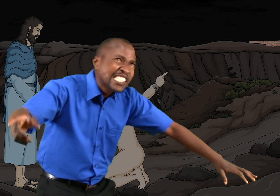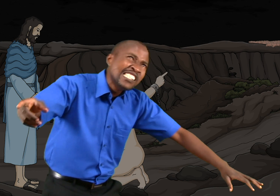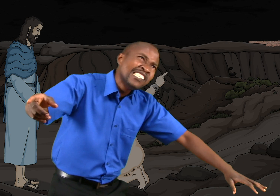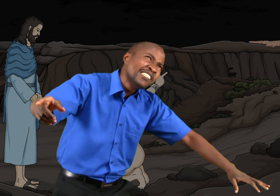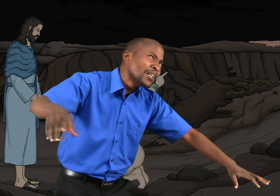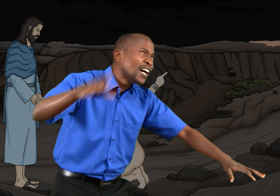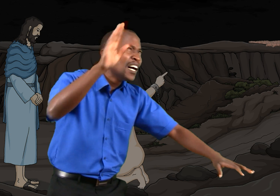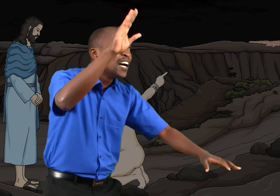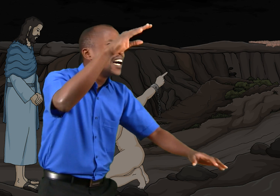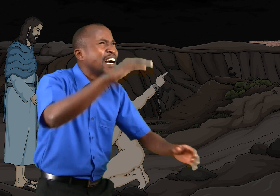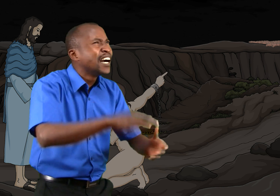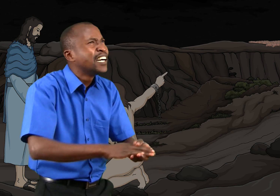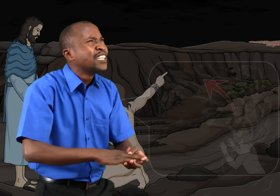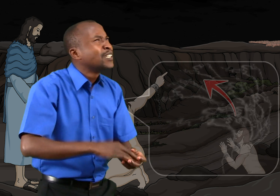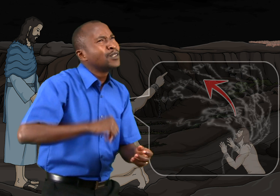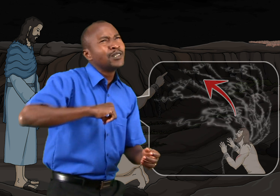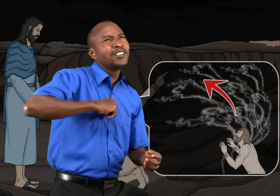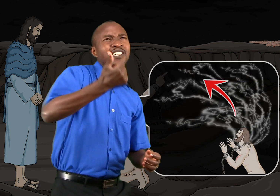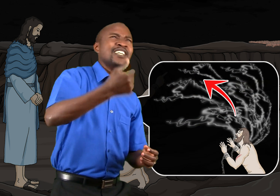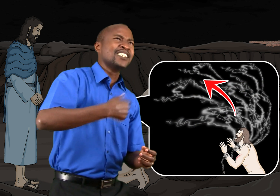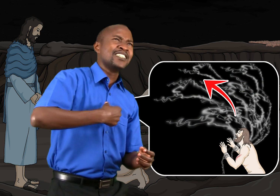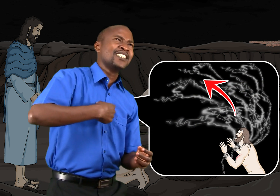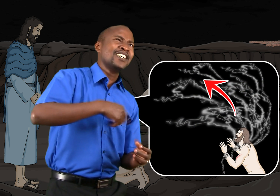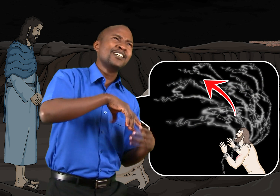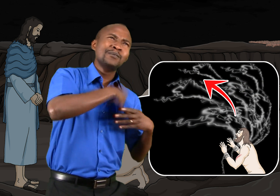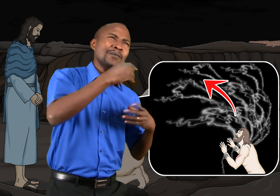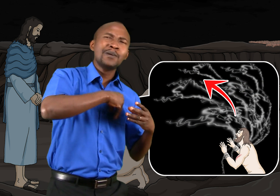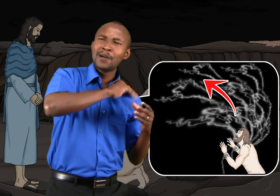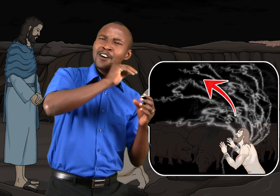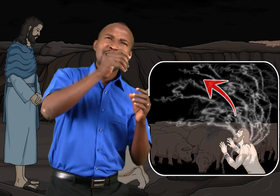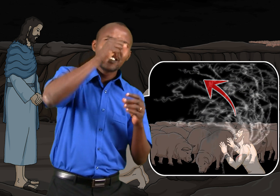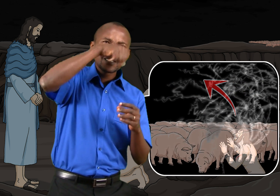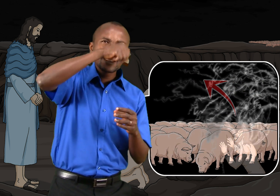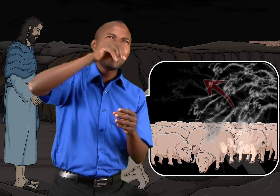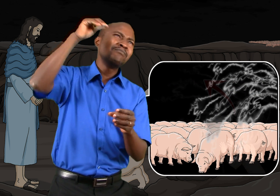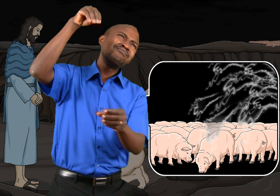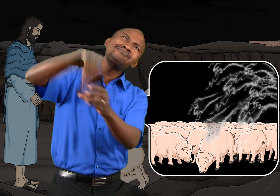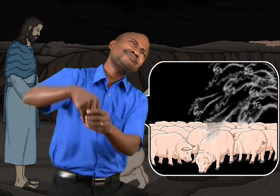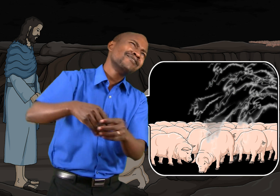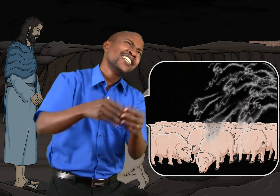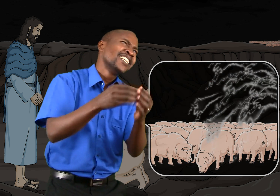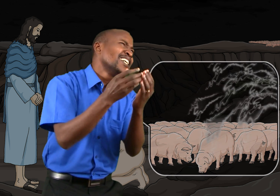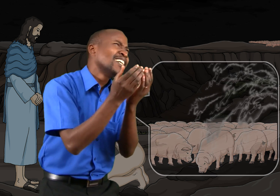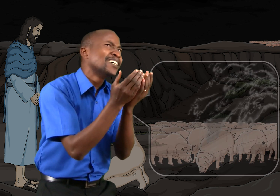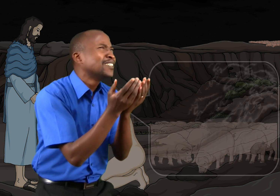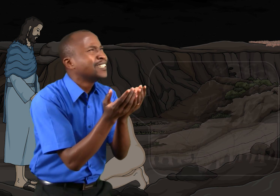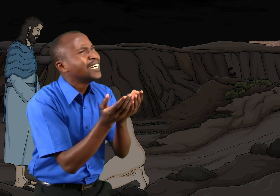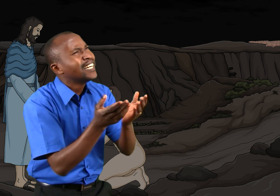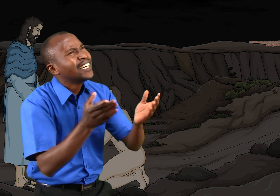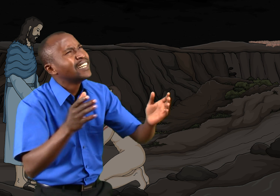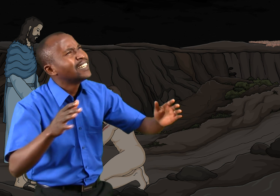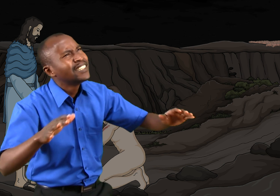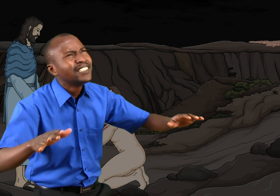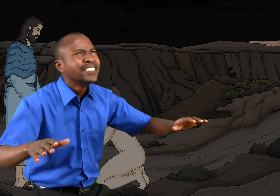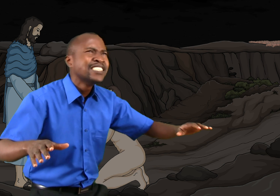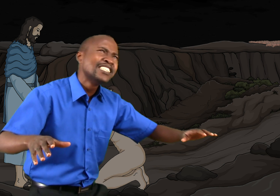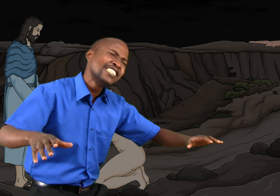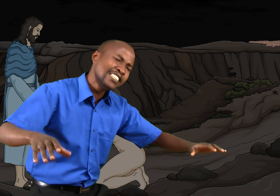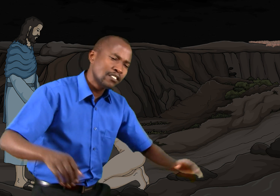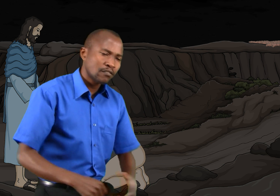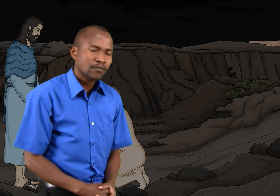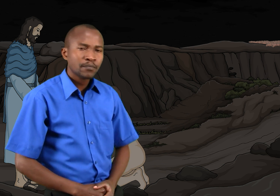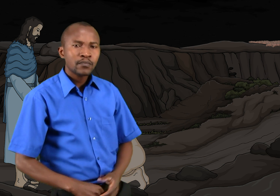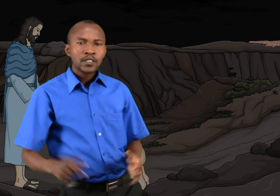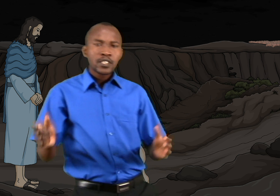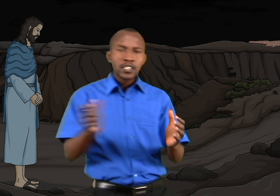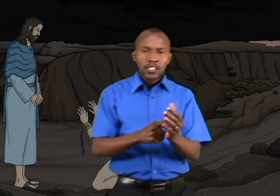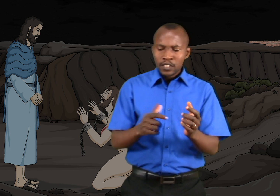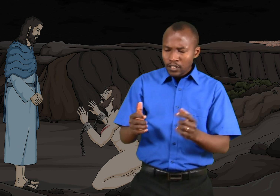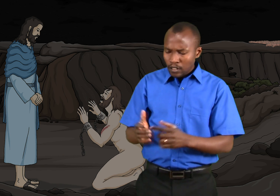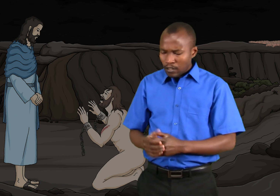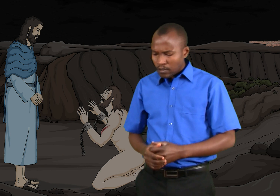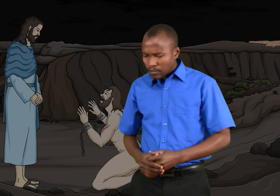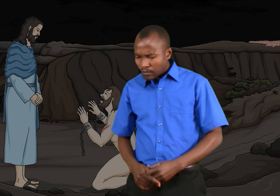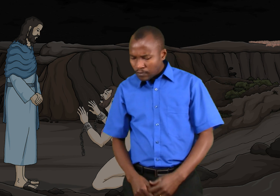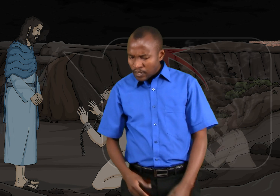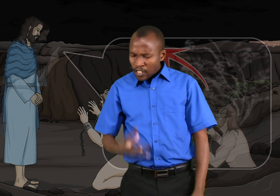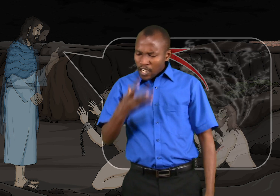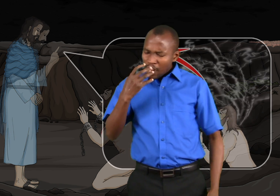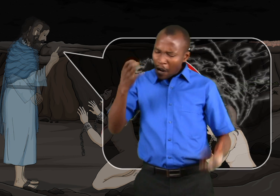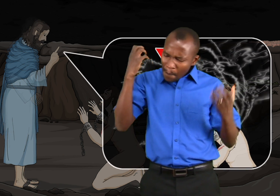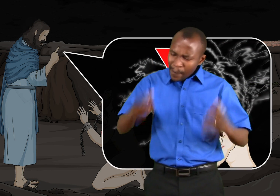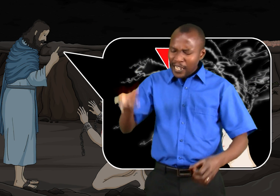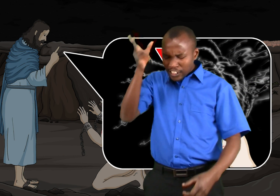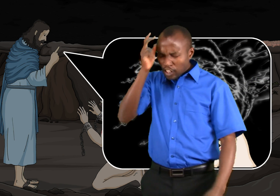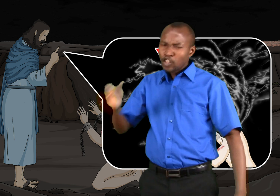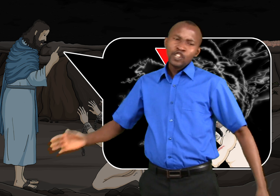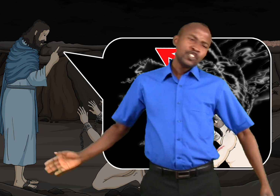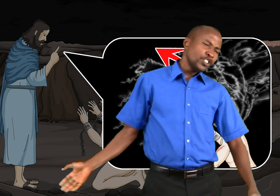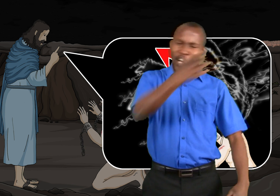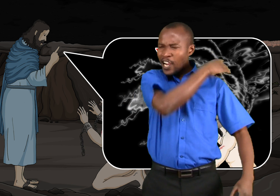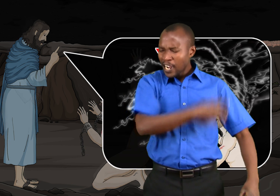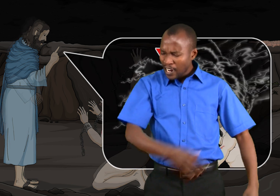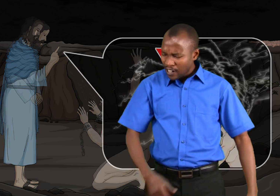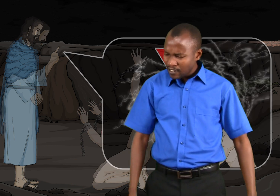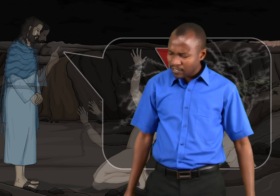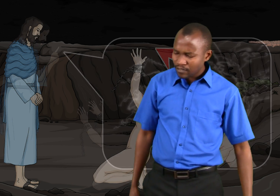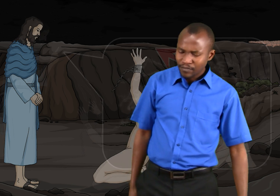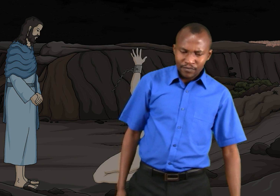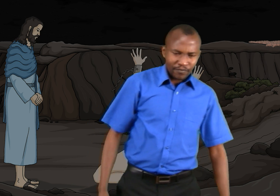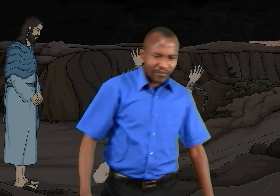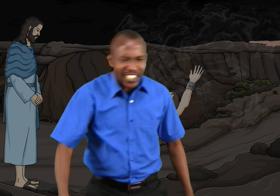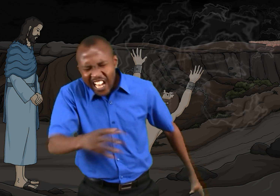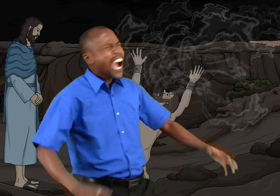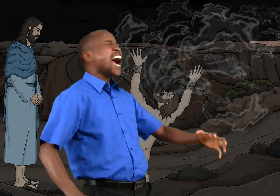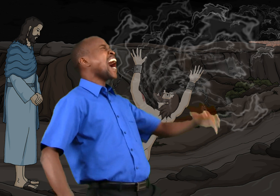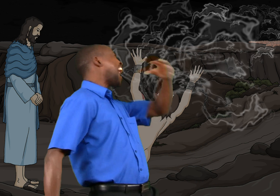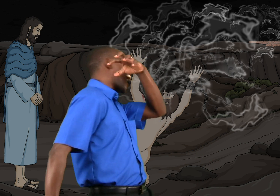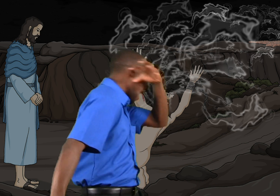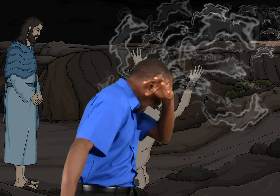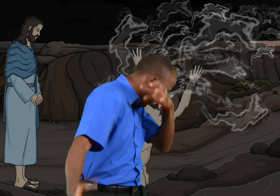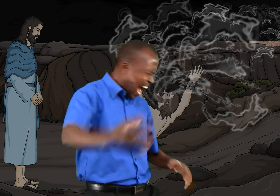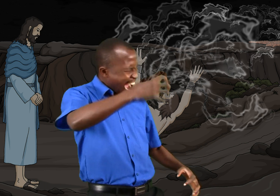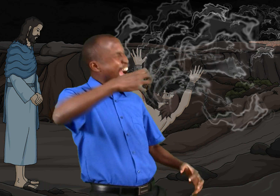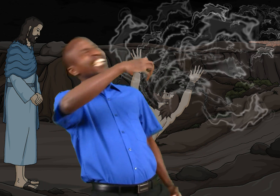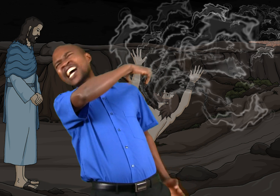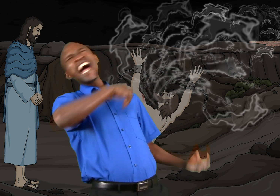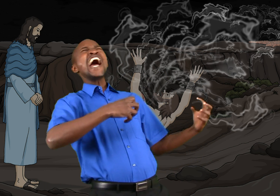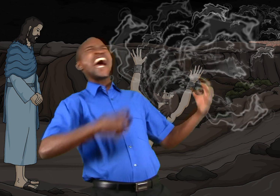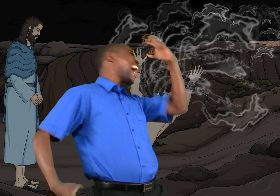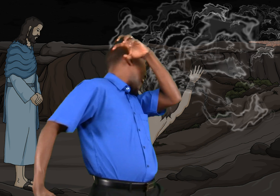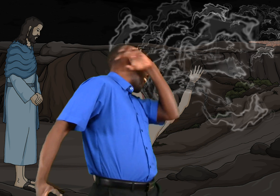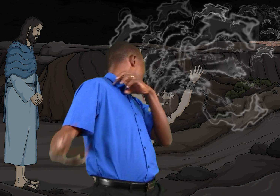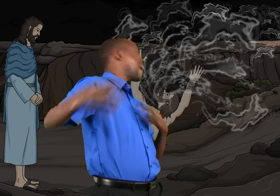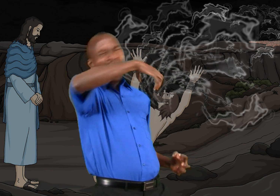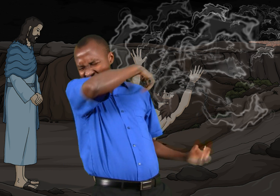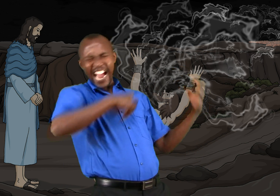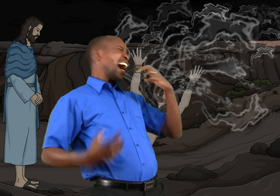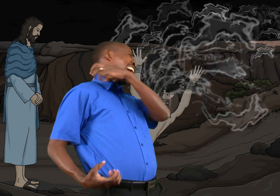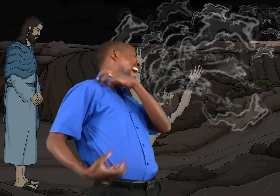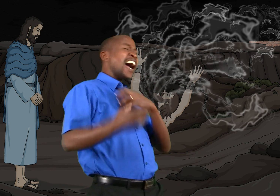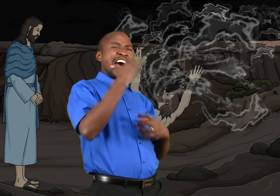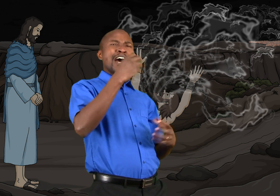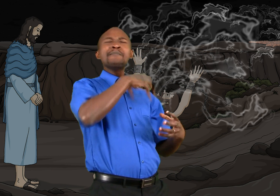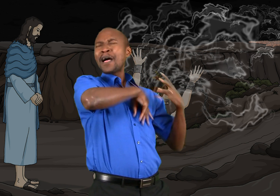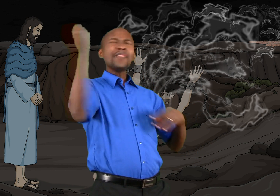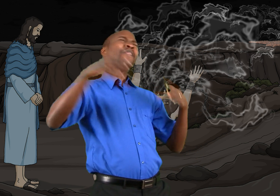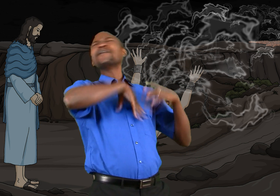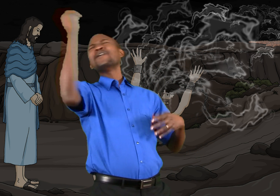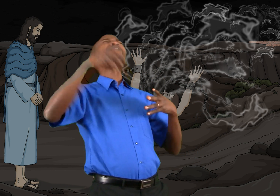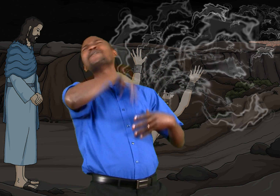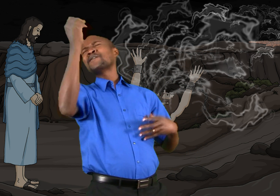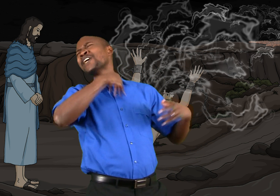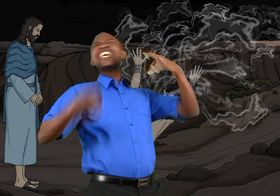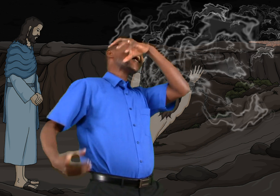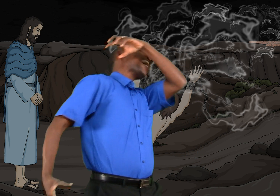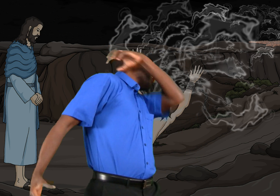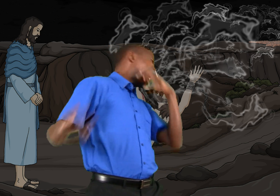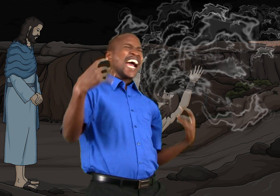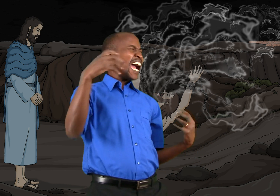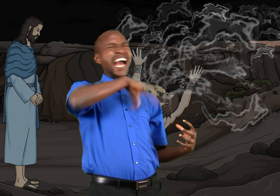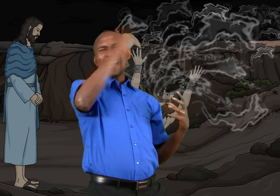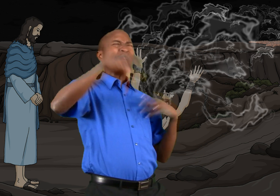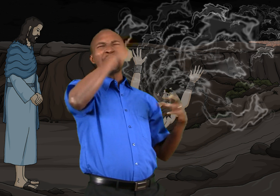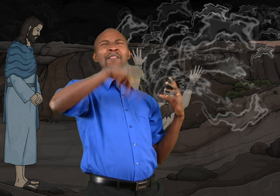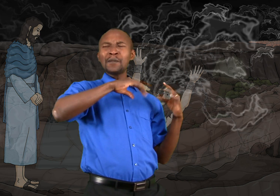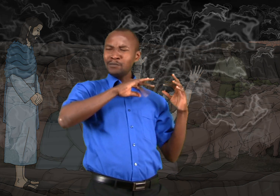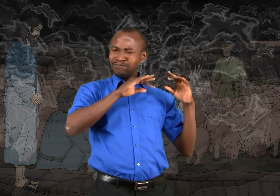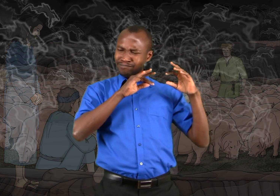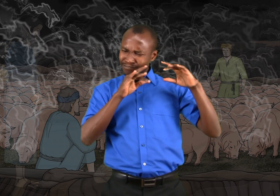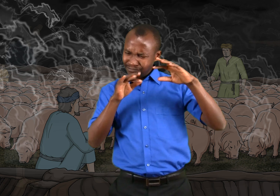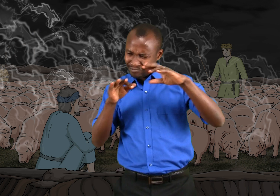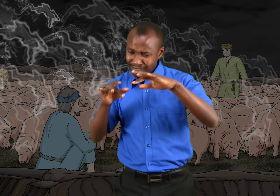So the demons begged Jesus, “Send us to the pigs, so that we may enter them.”